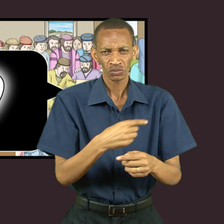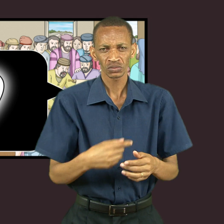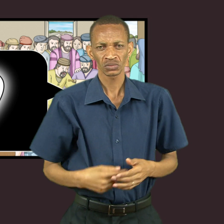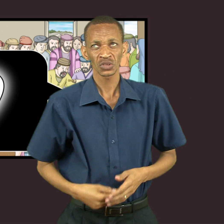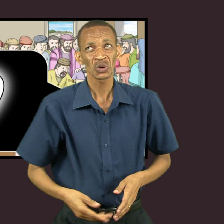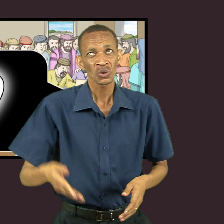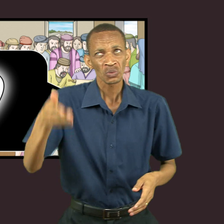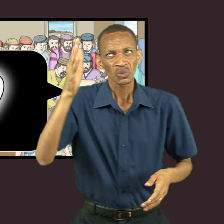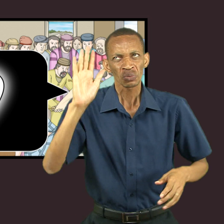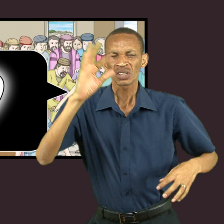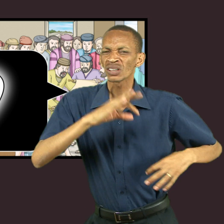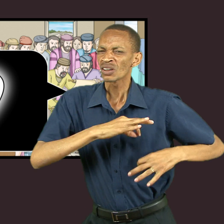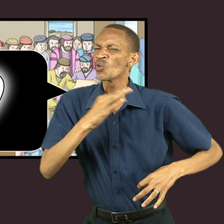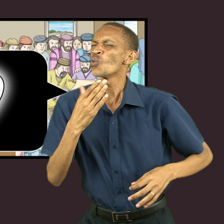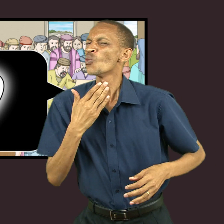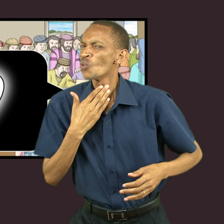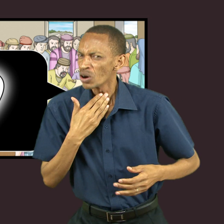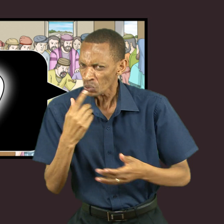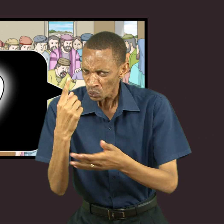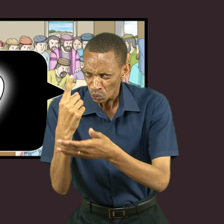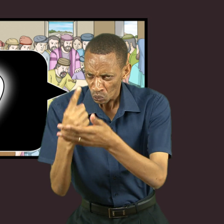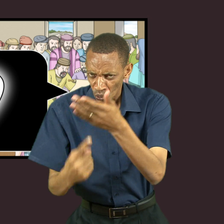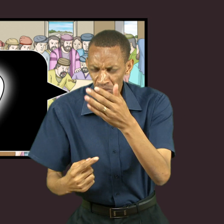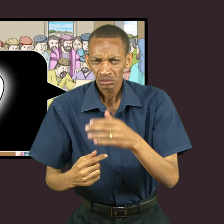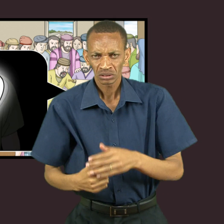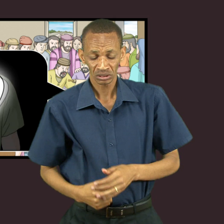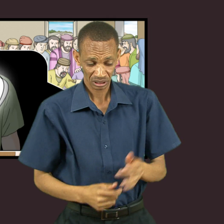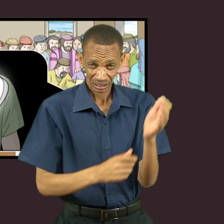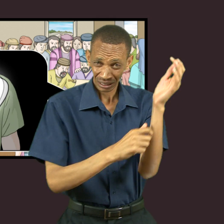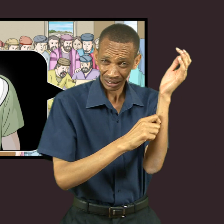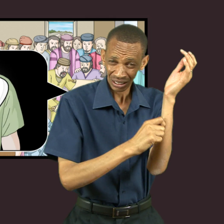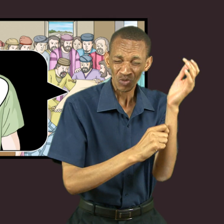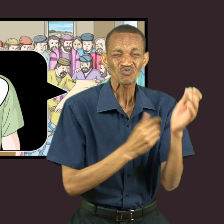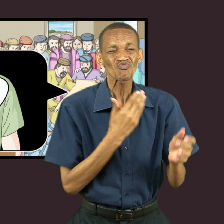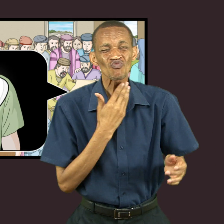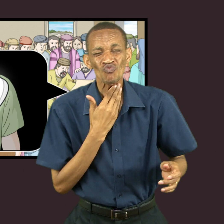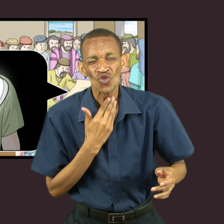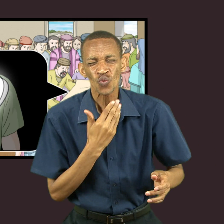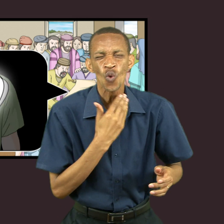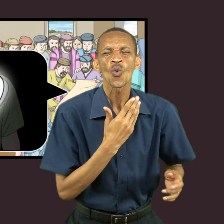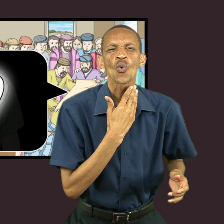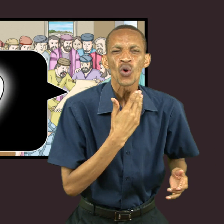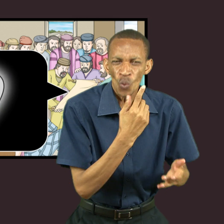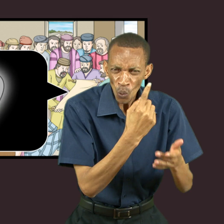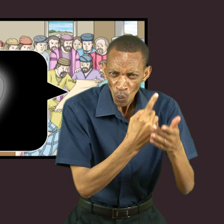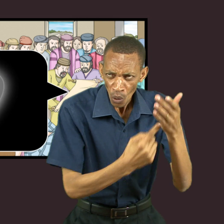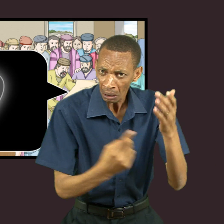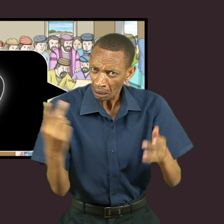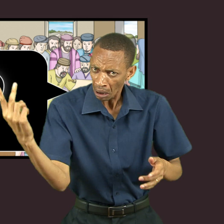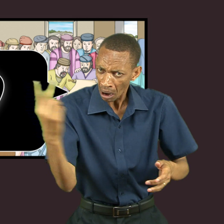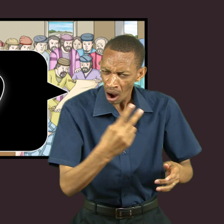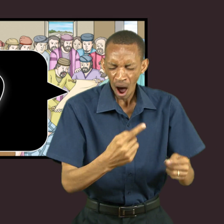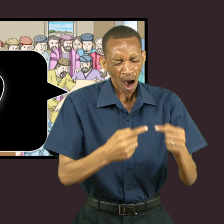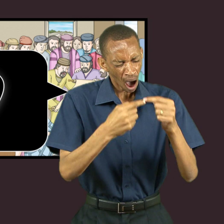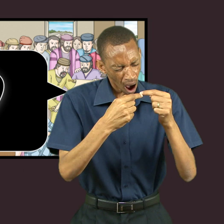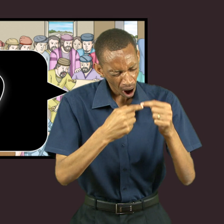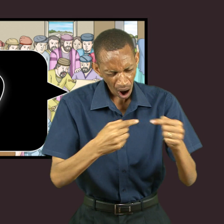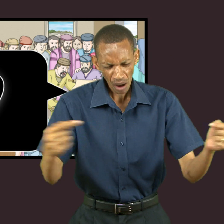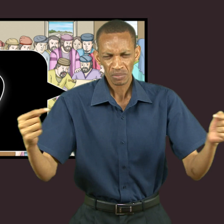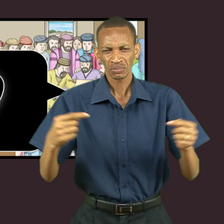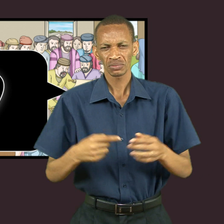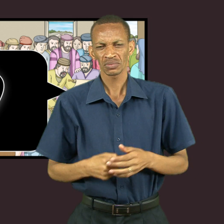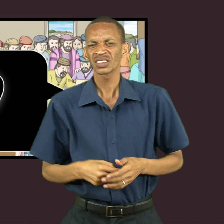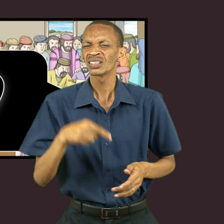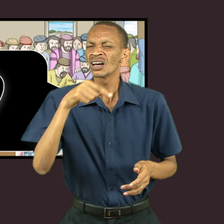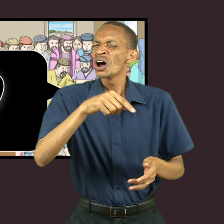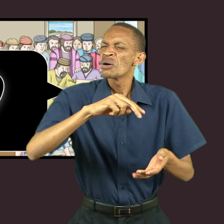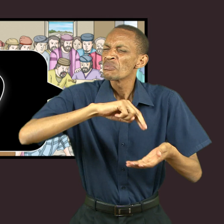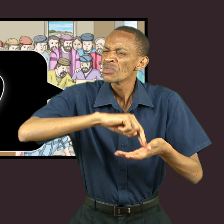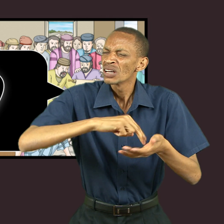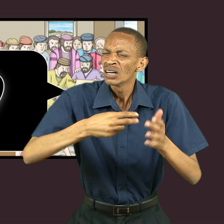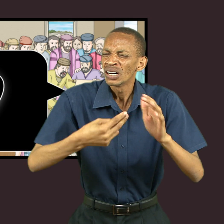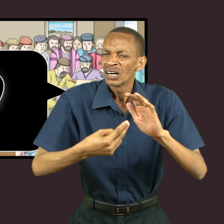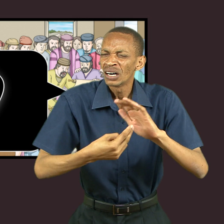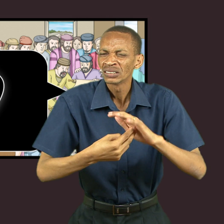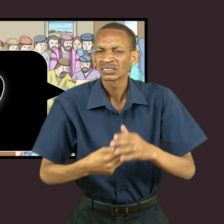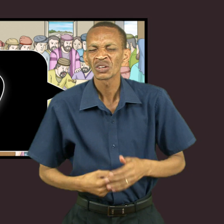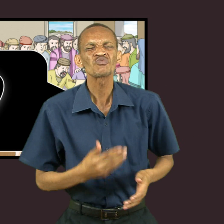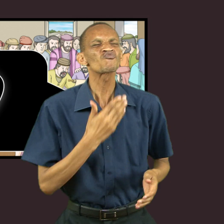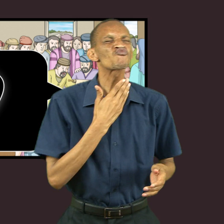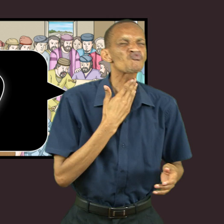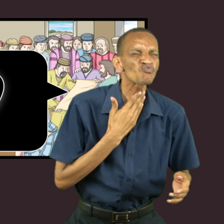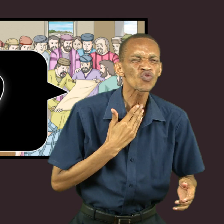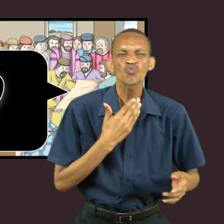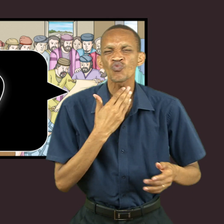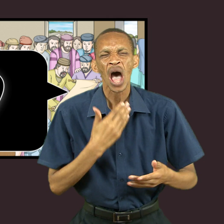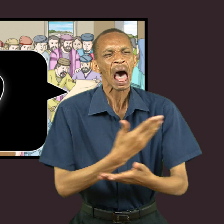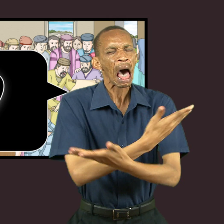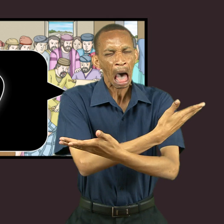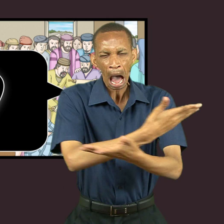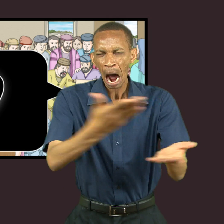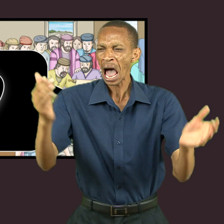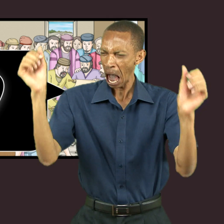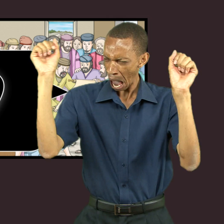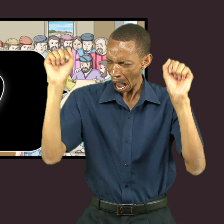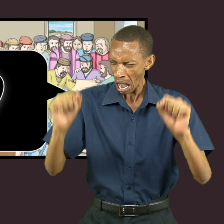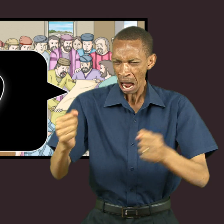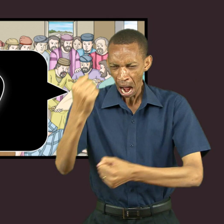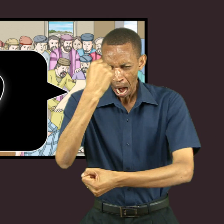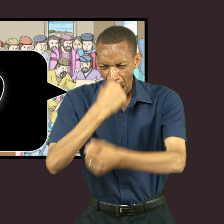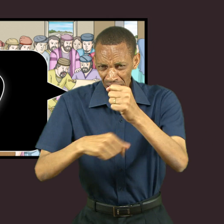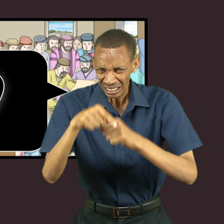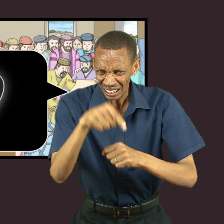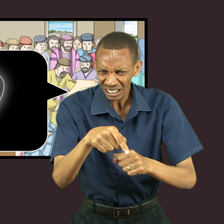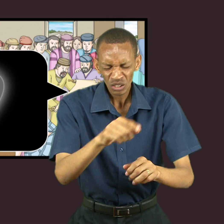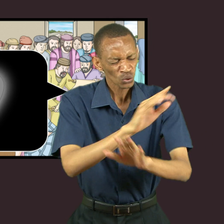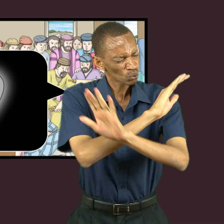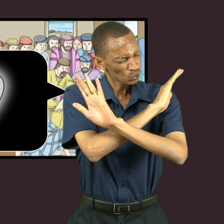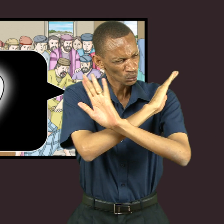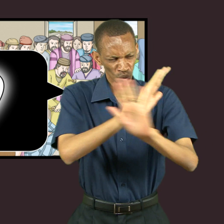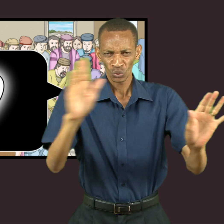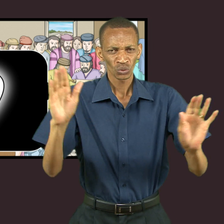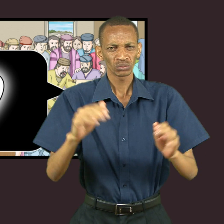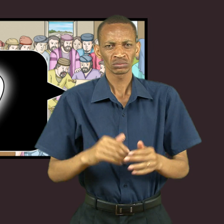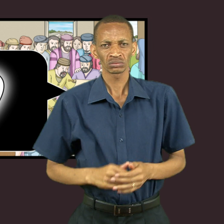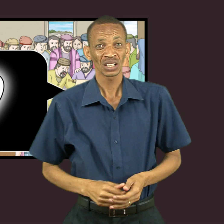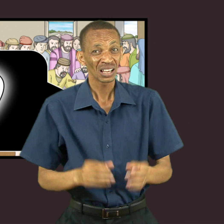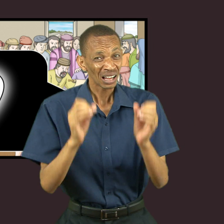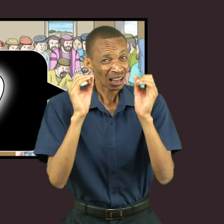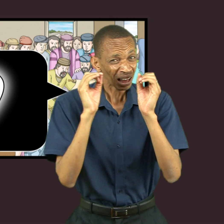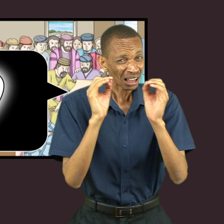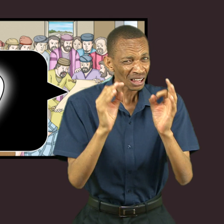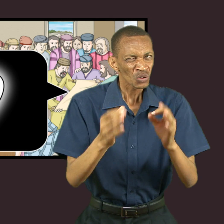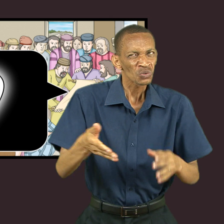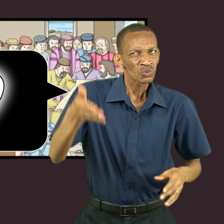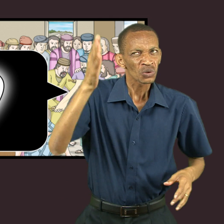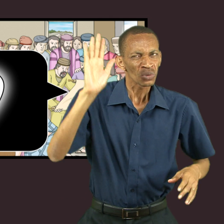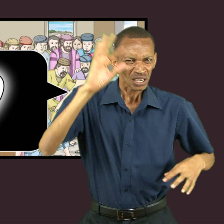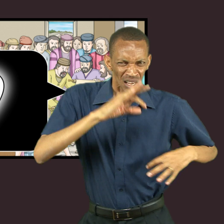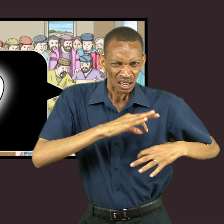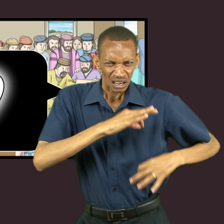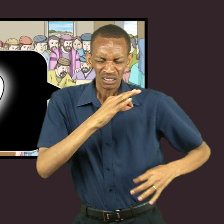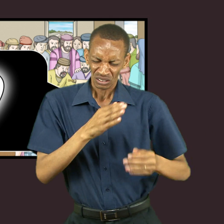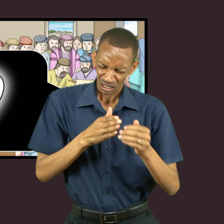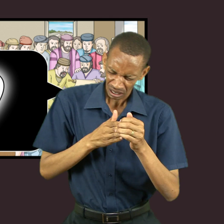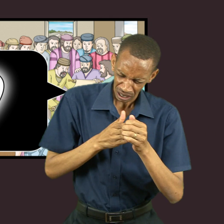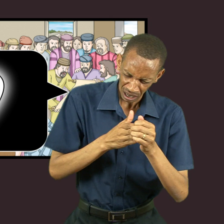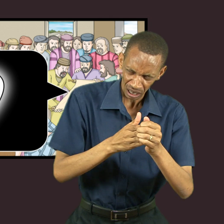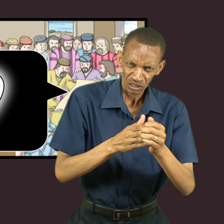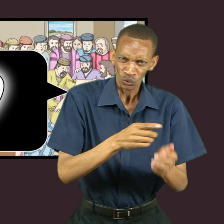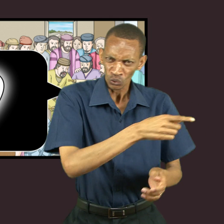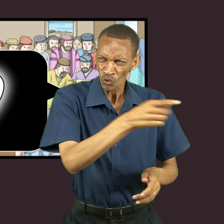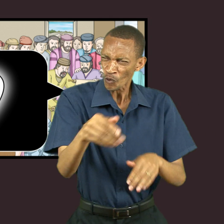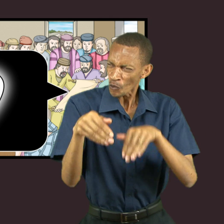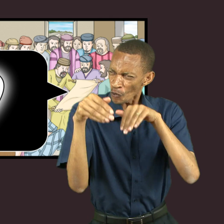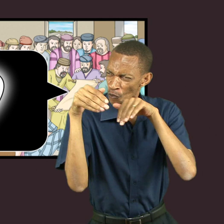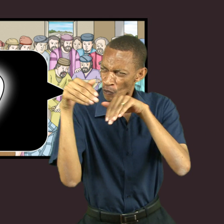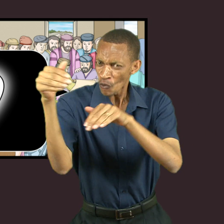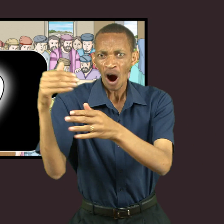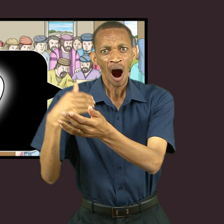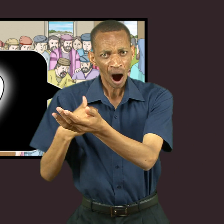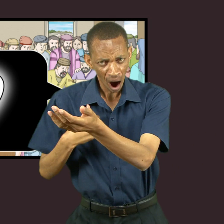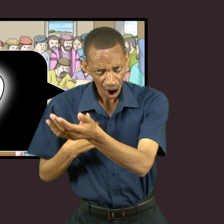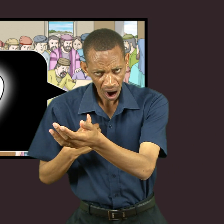They are opposed to each other, so that you do not do what you want.